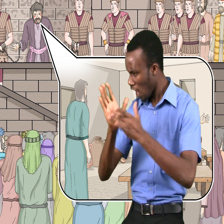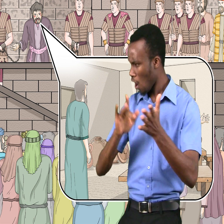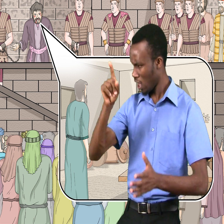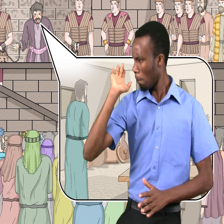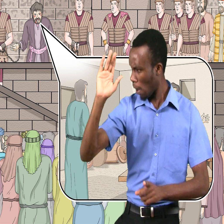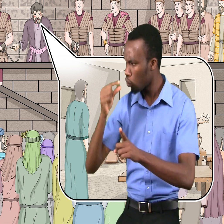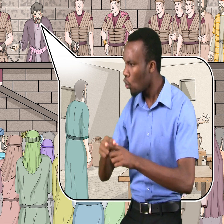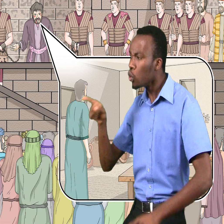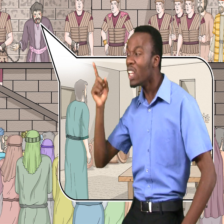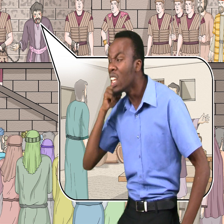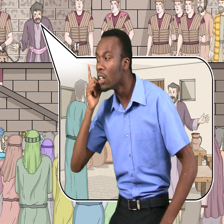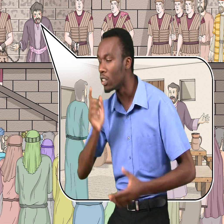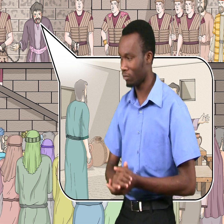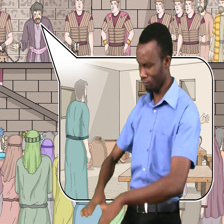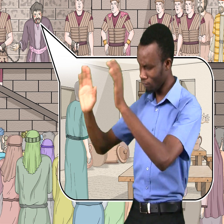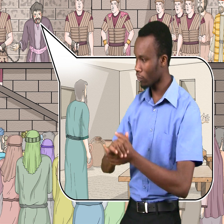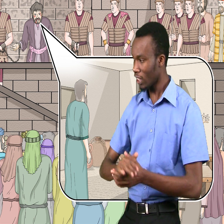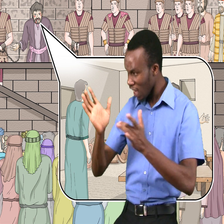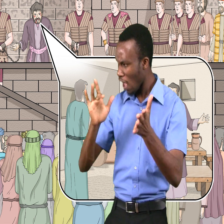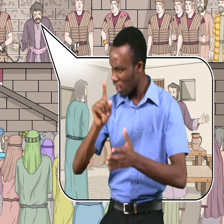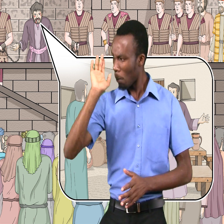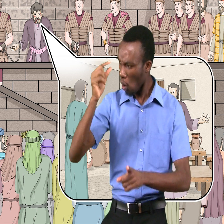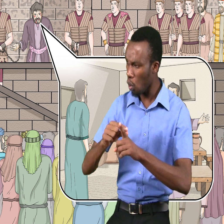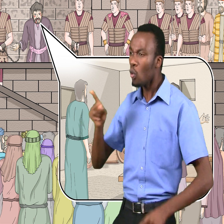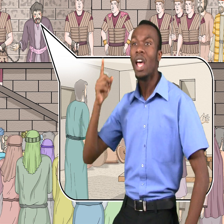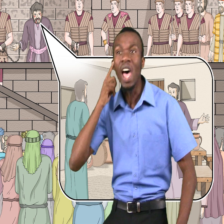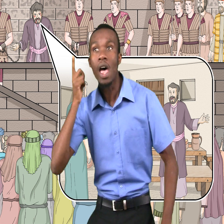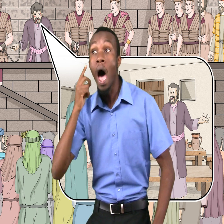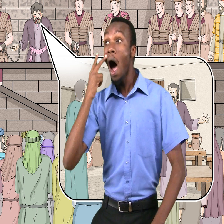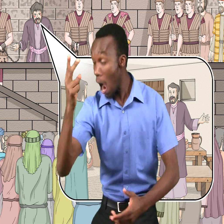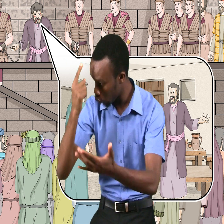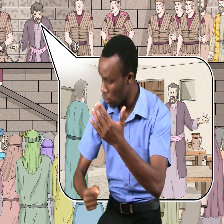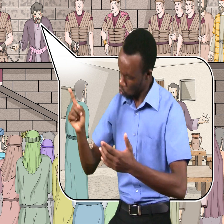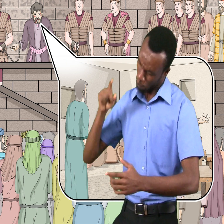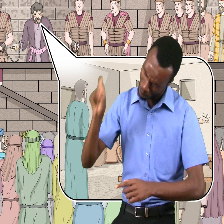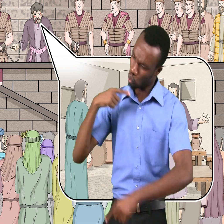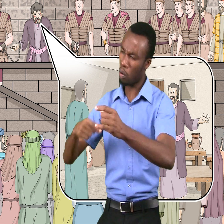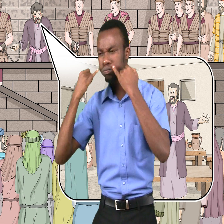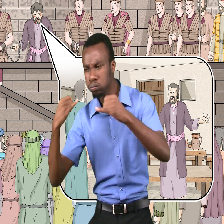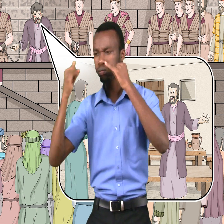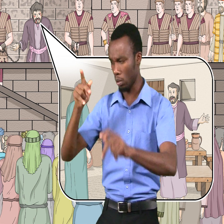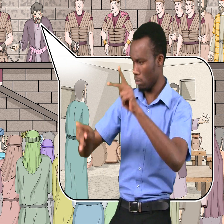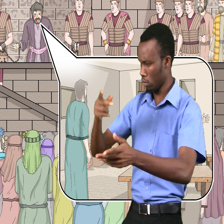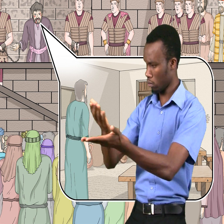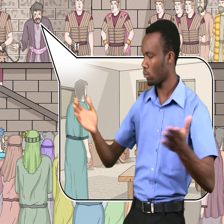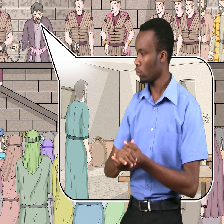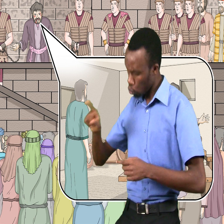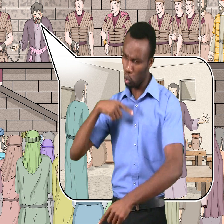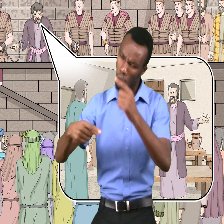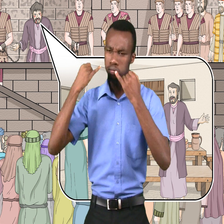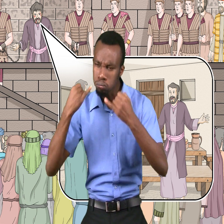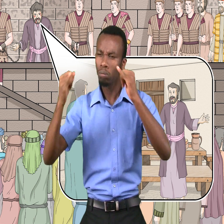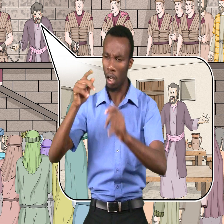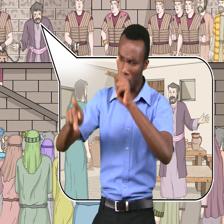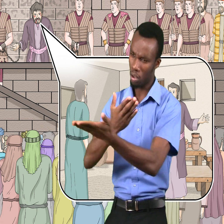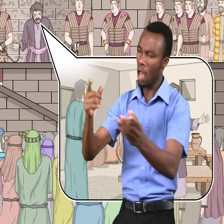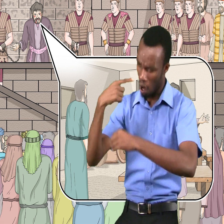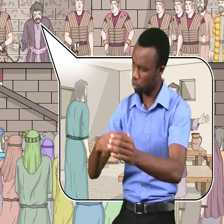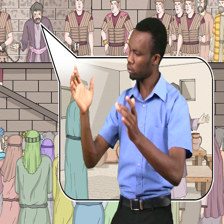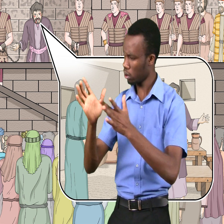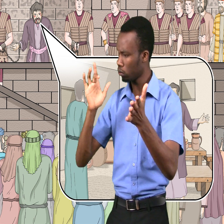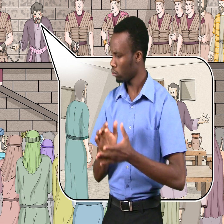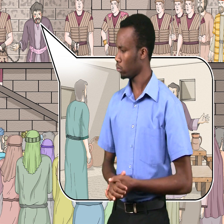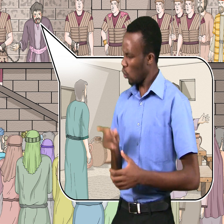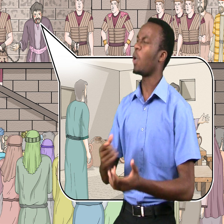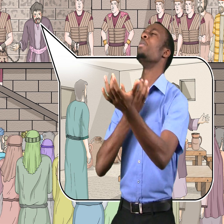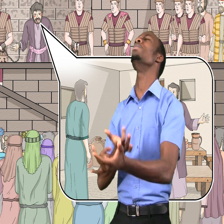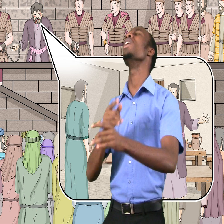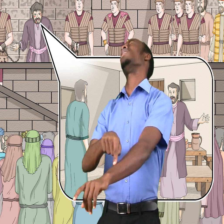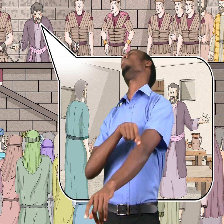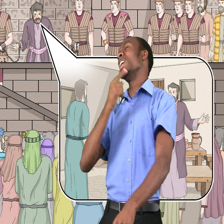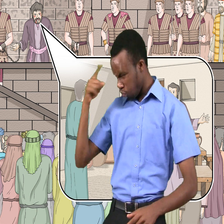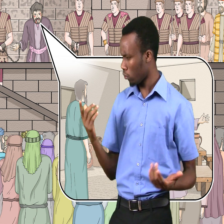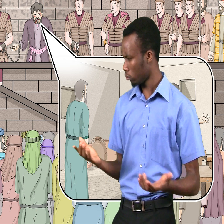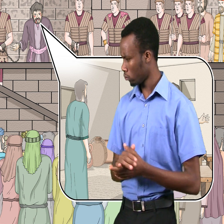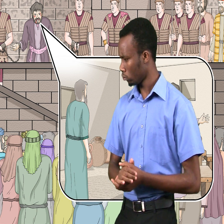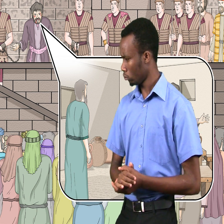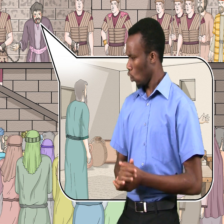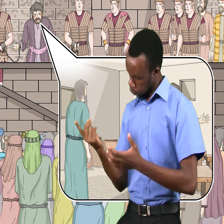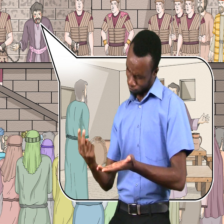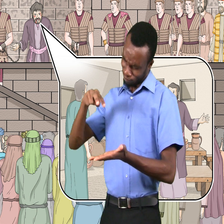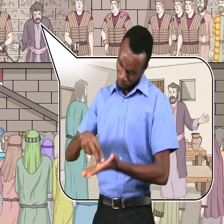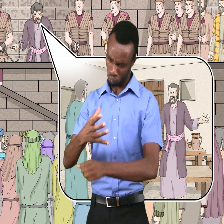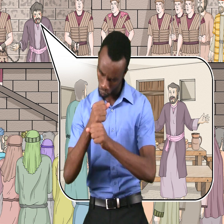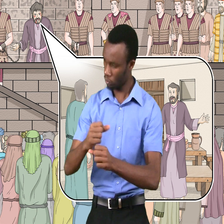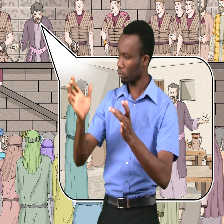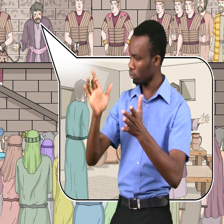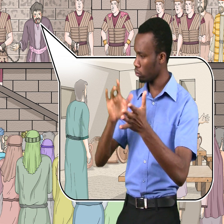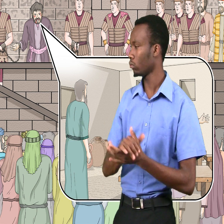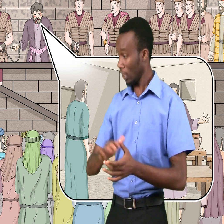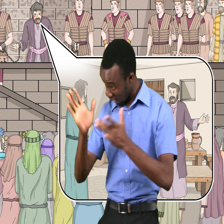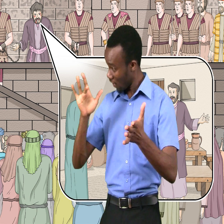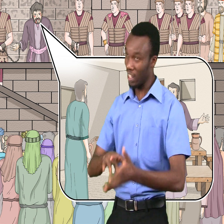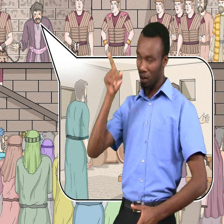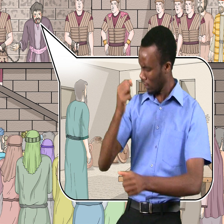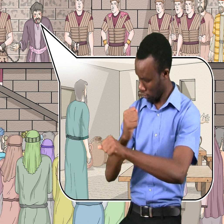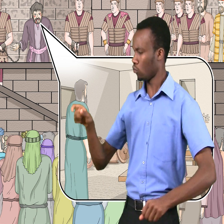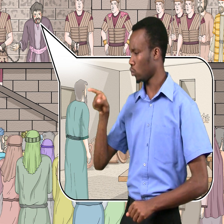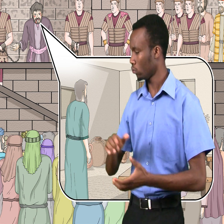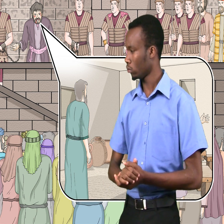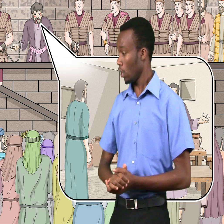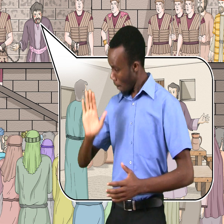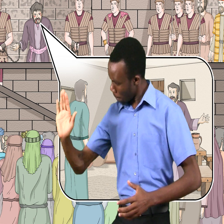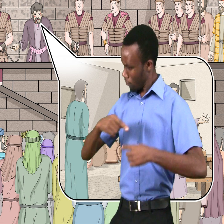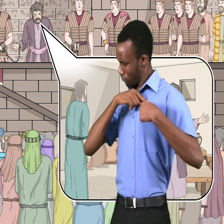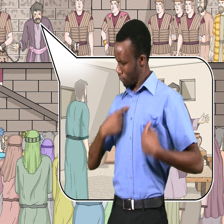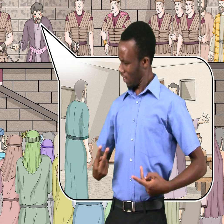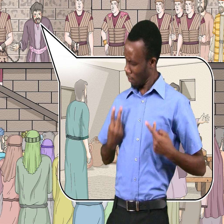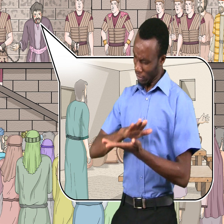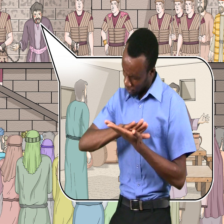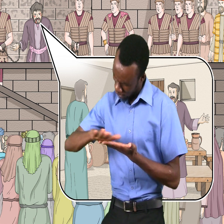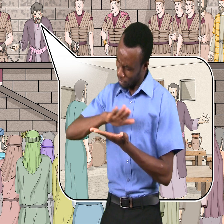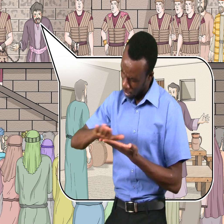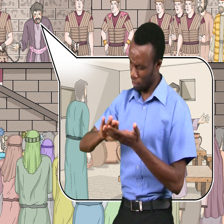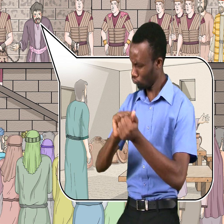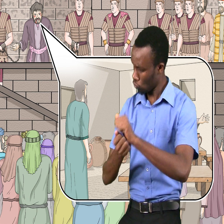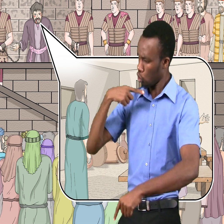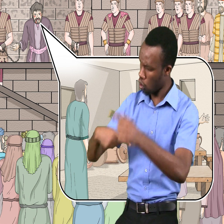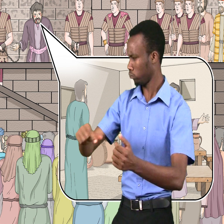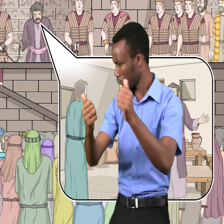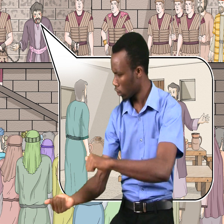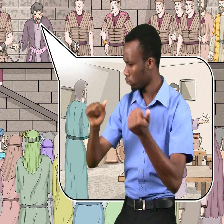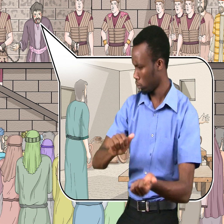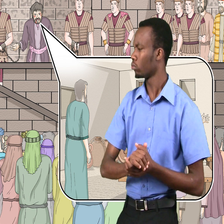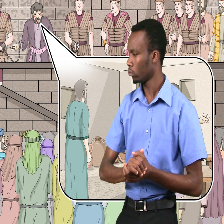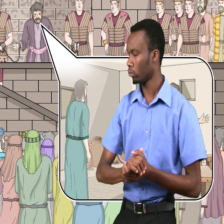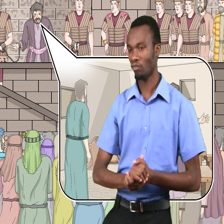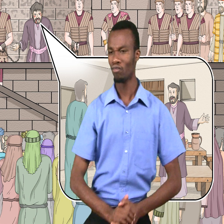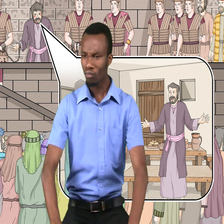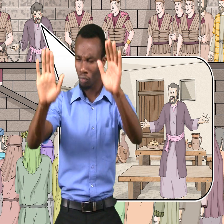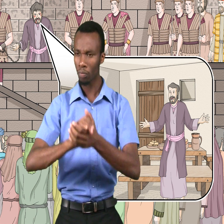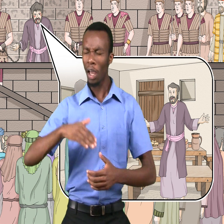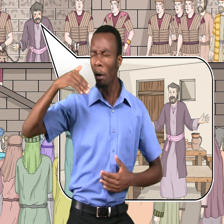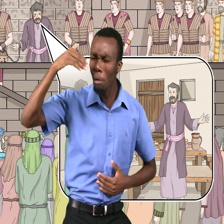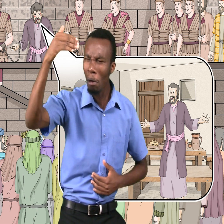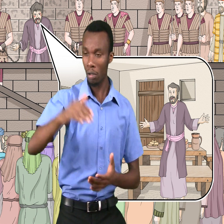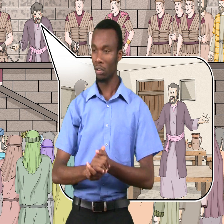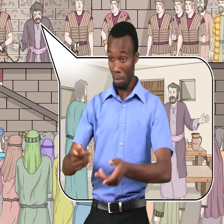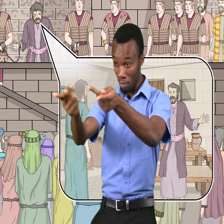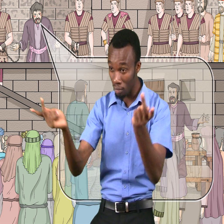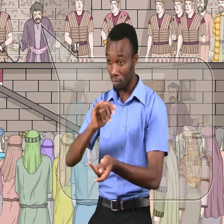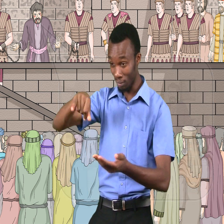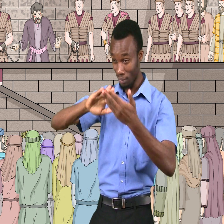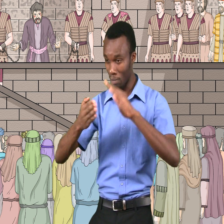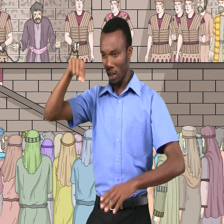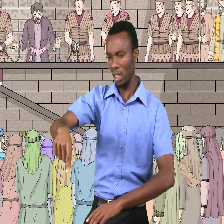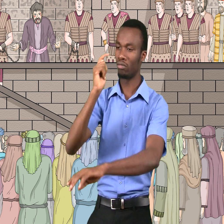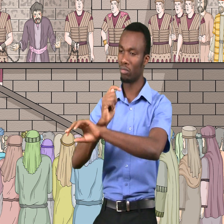You will be His witness to everyone of what you have seen and heard. And now what are you waiting for? Get up, be baptized, and wash your sins away, calling on His name.’